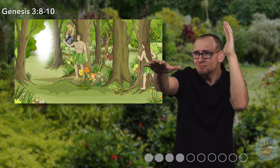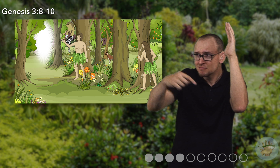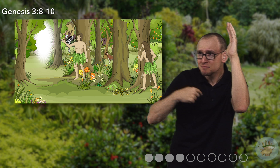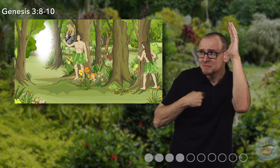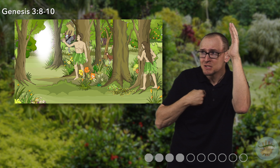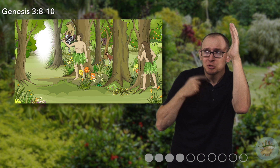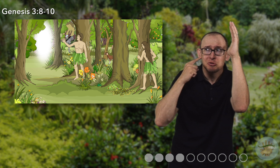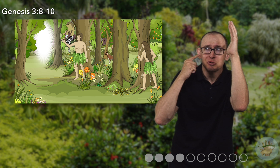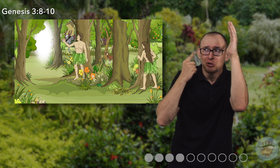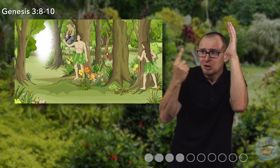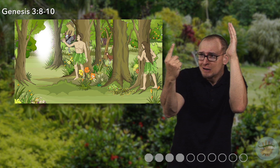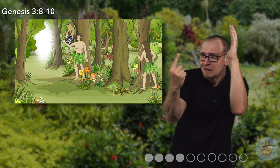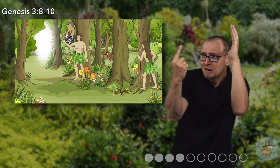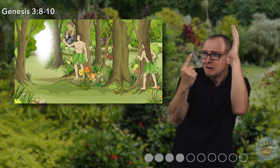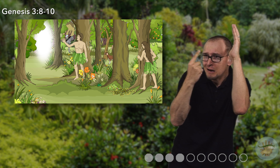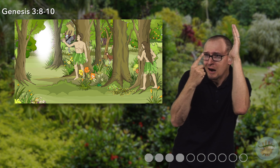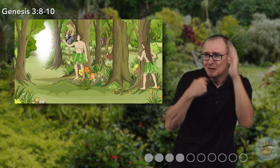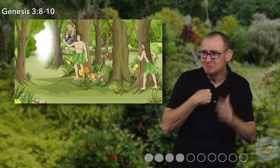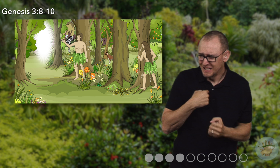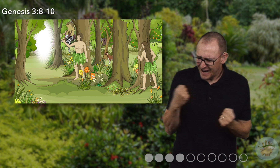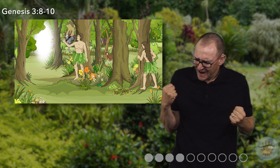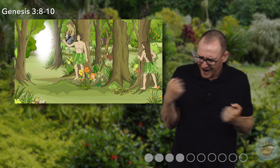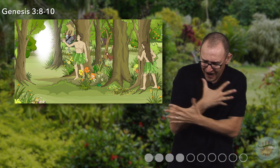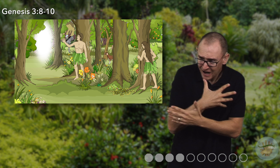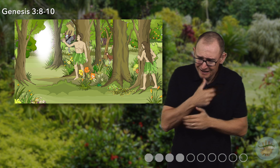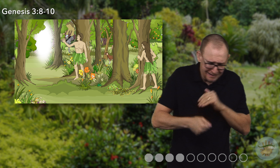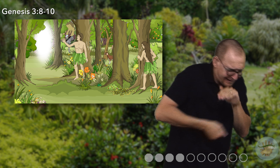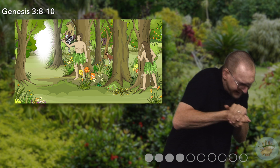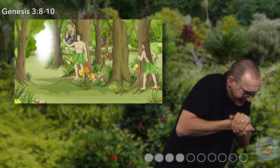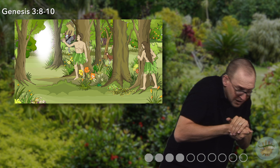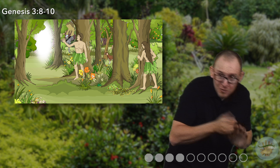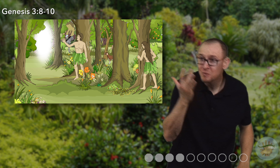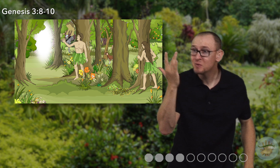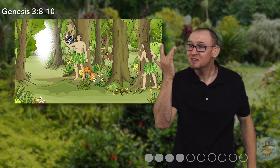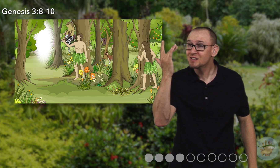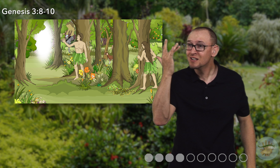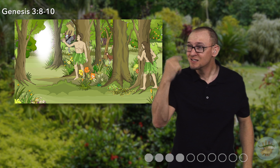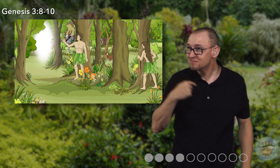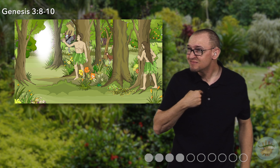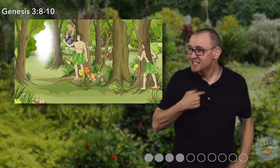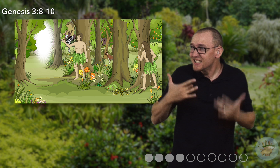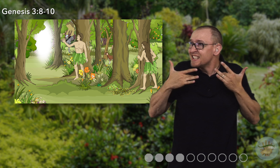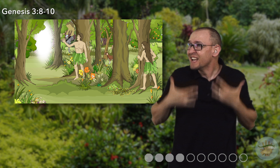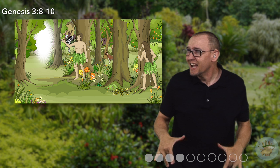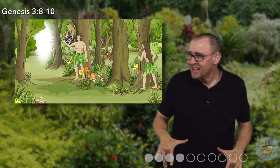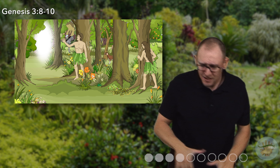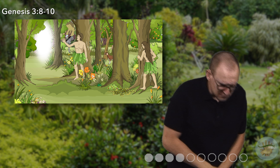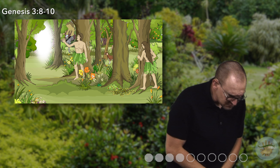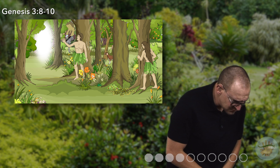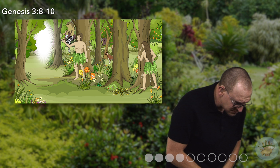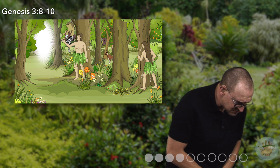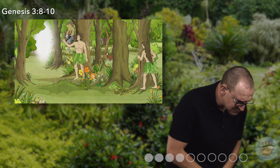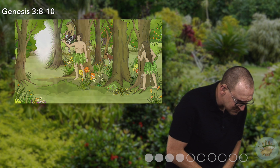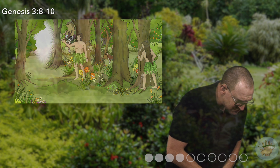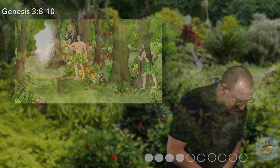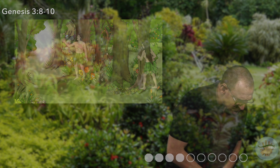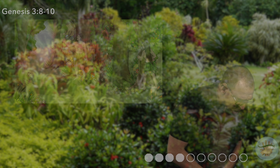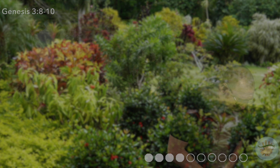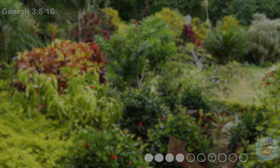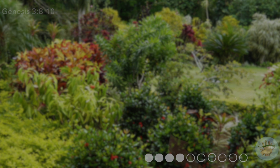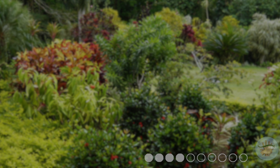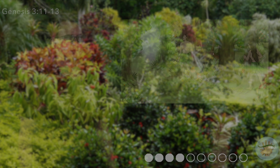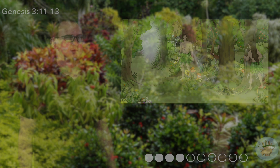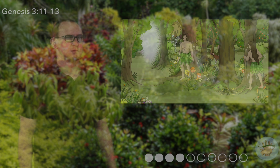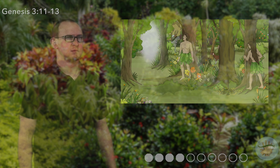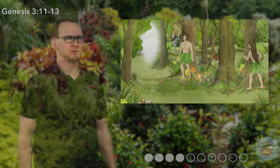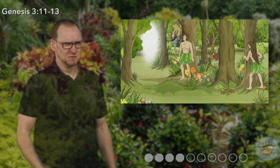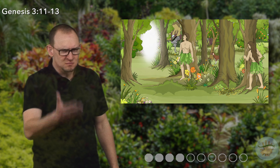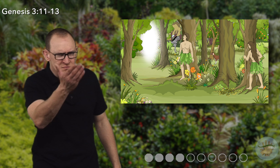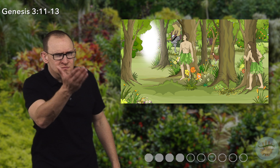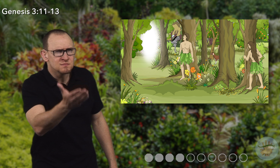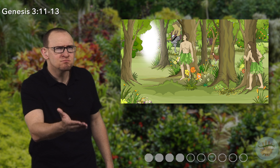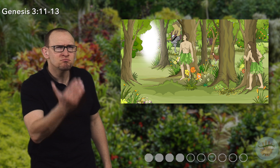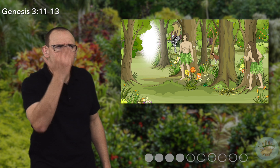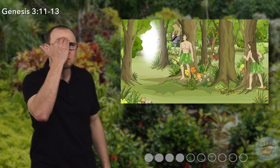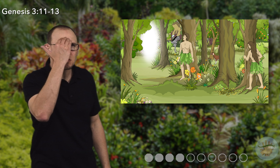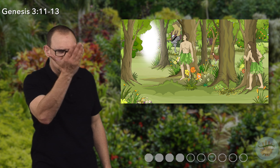so I hid myself.”